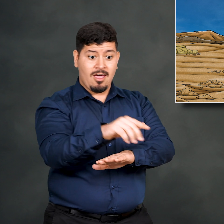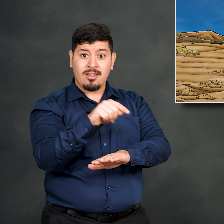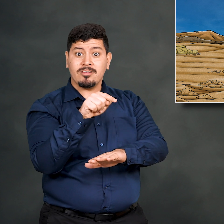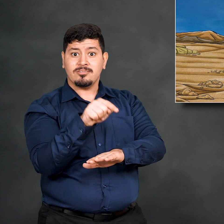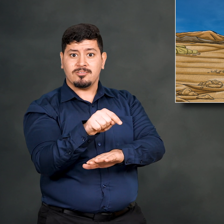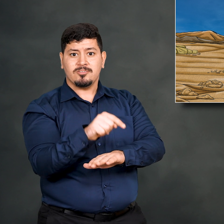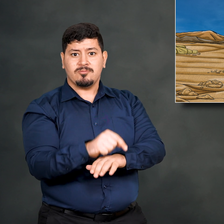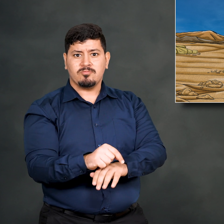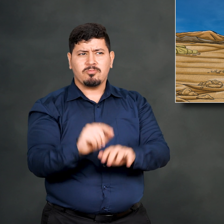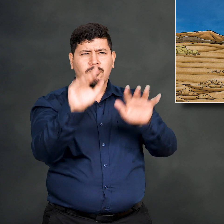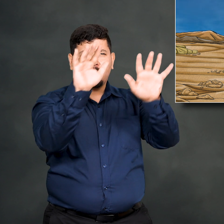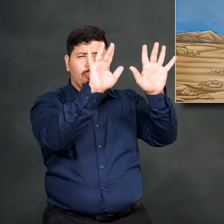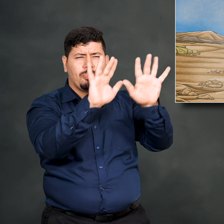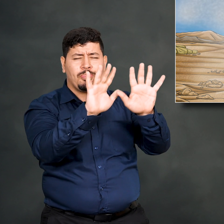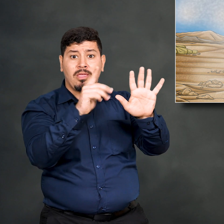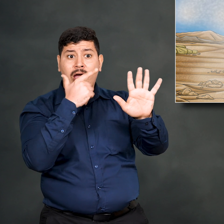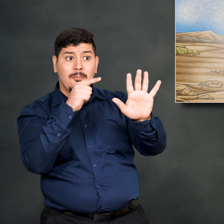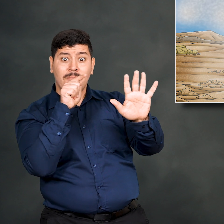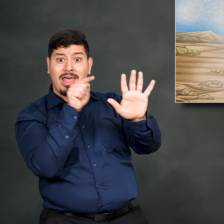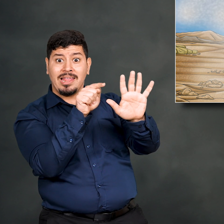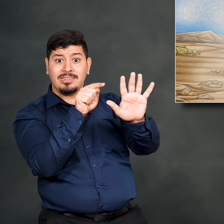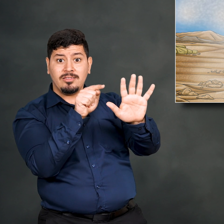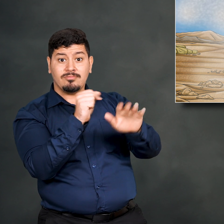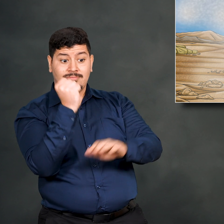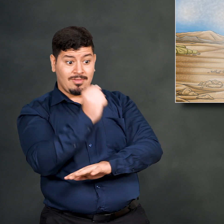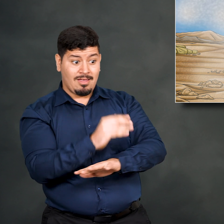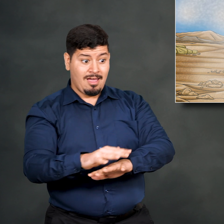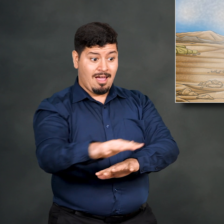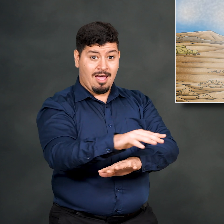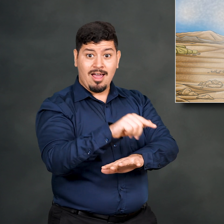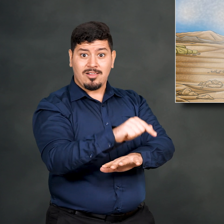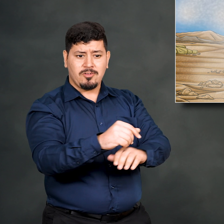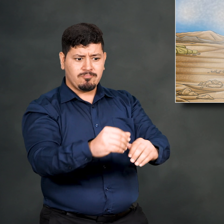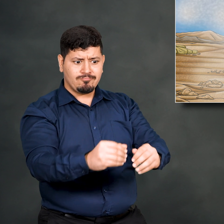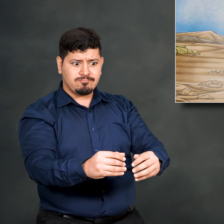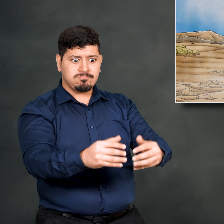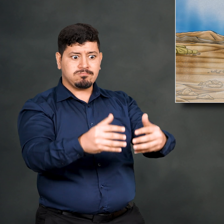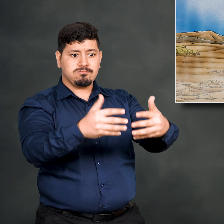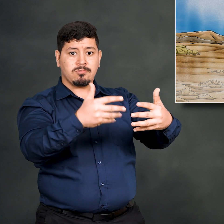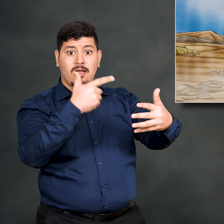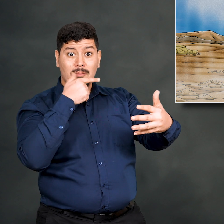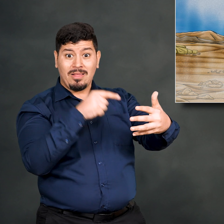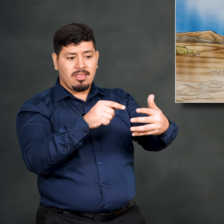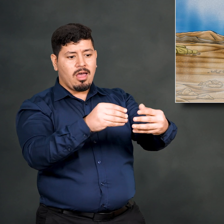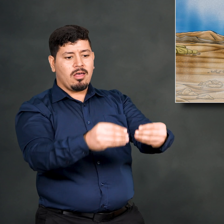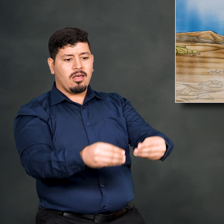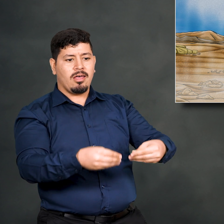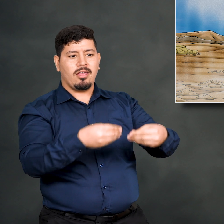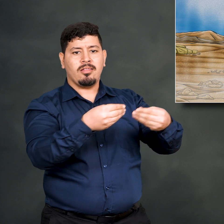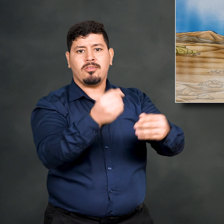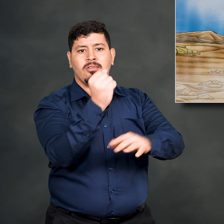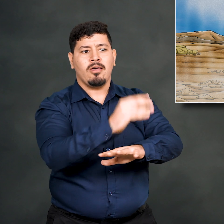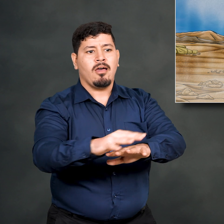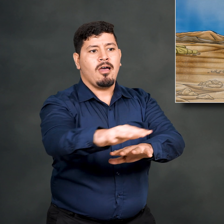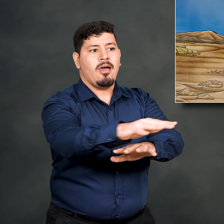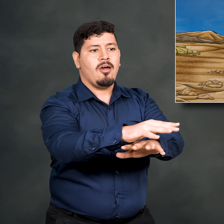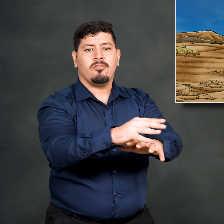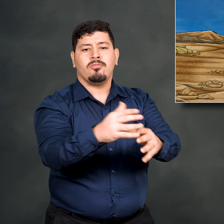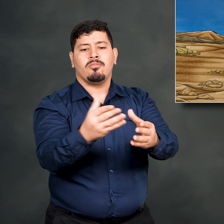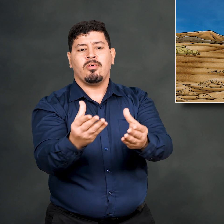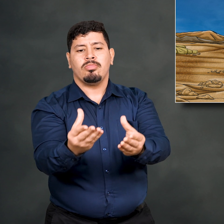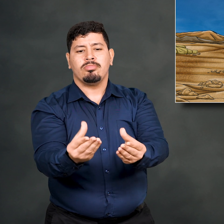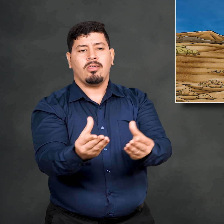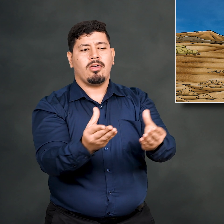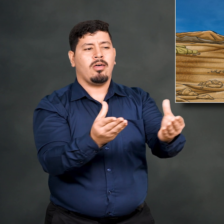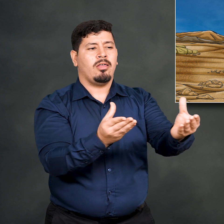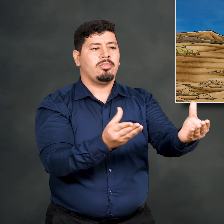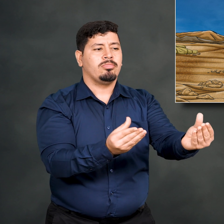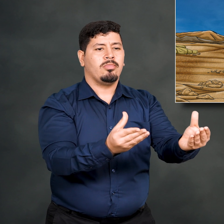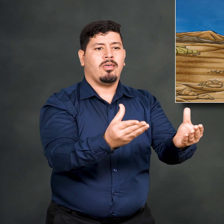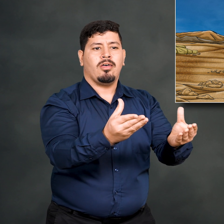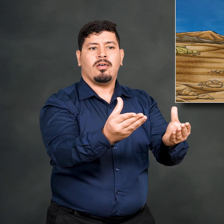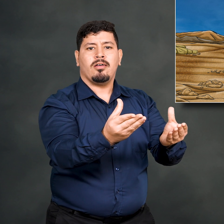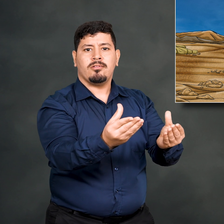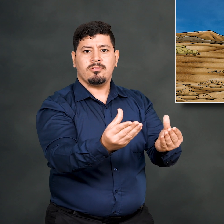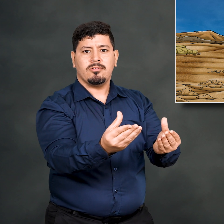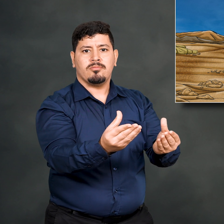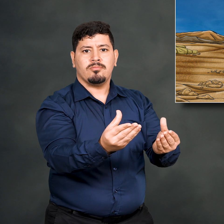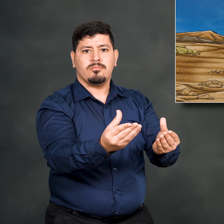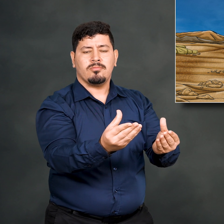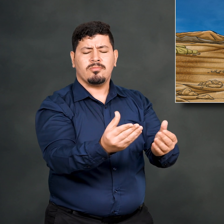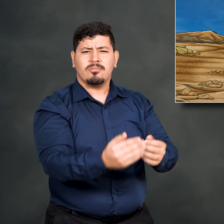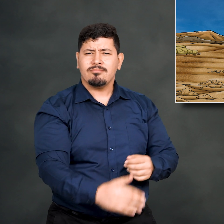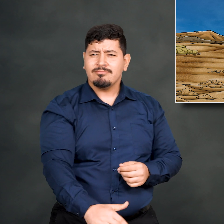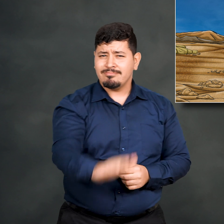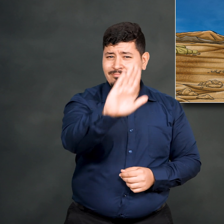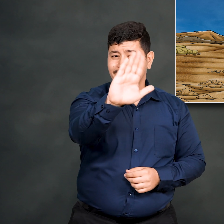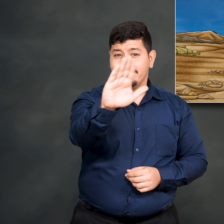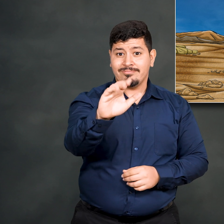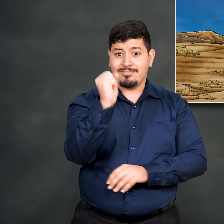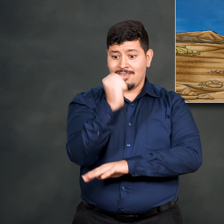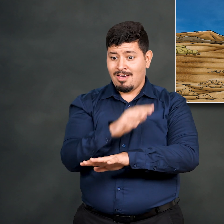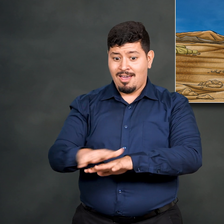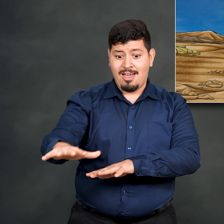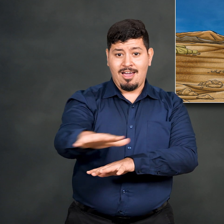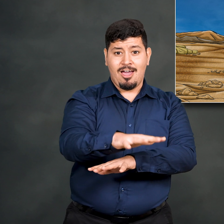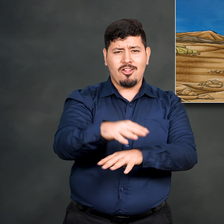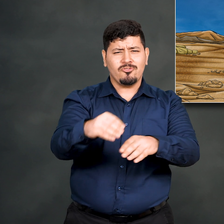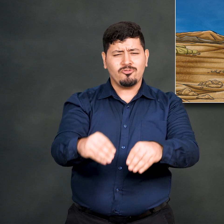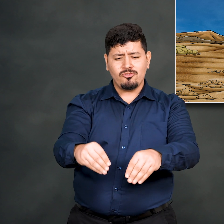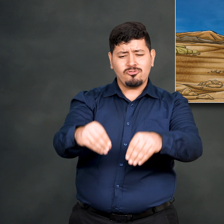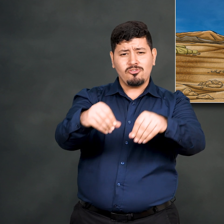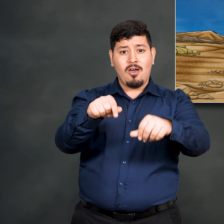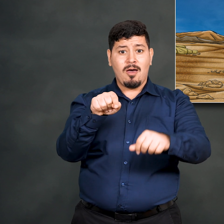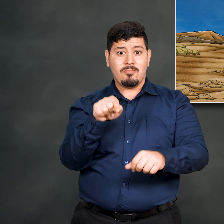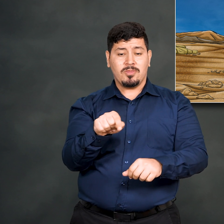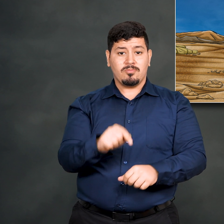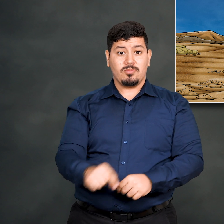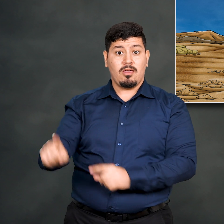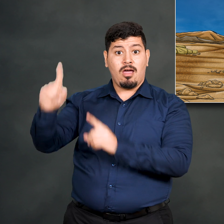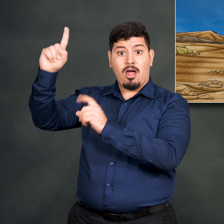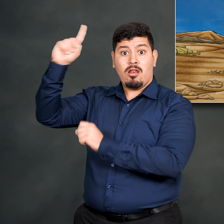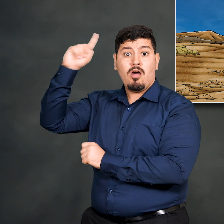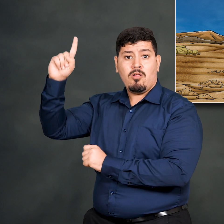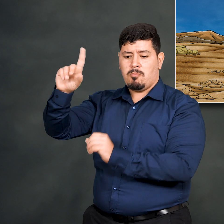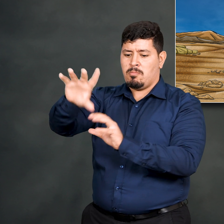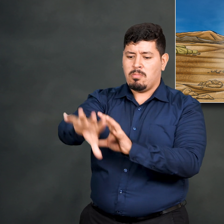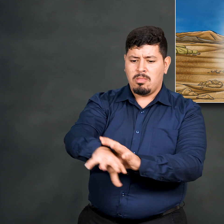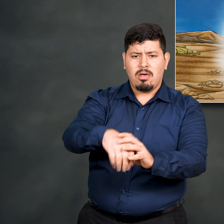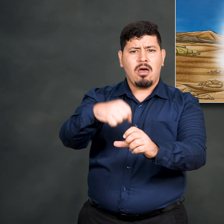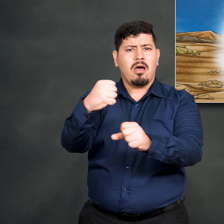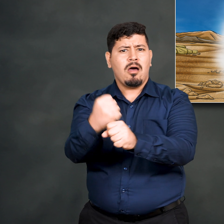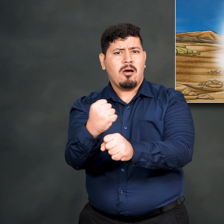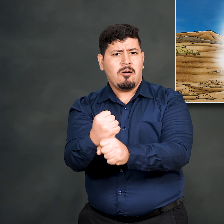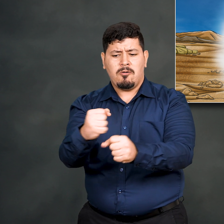But springs welled up from the earth and watered the whole surface of the ground.